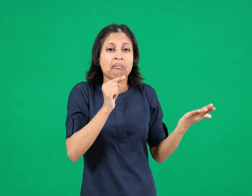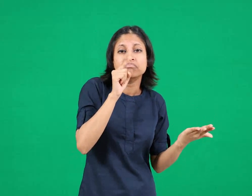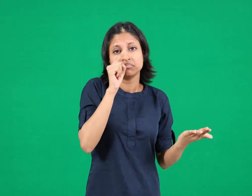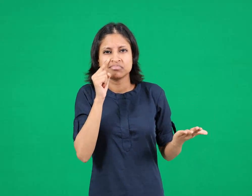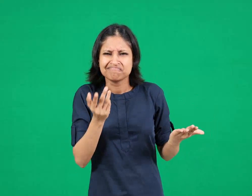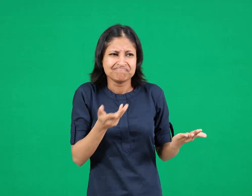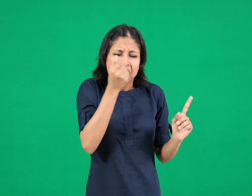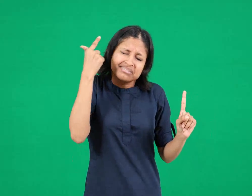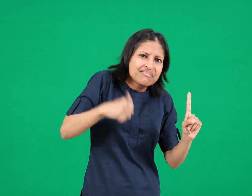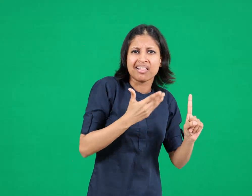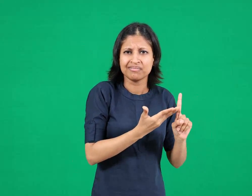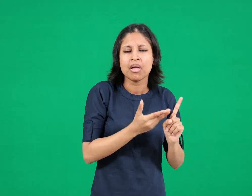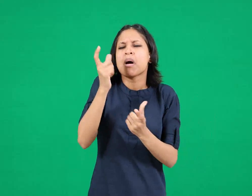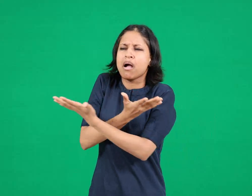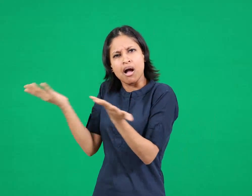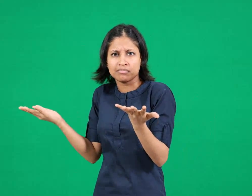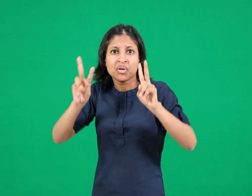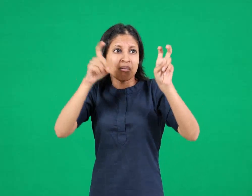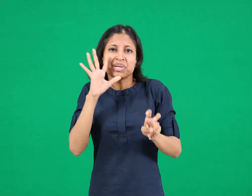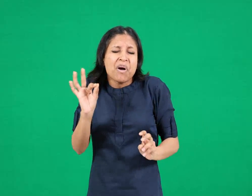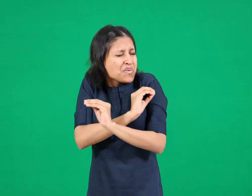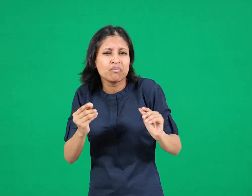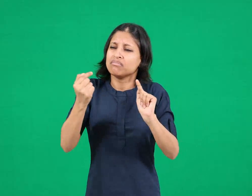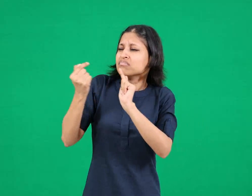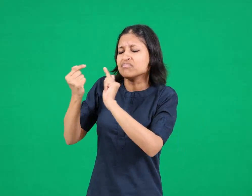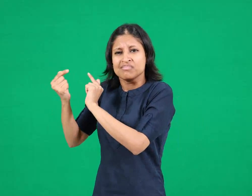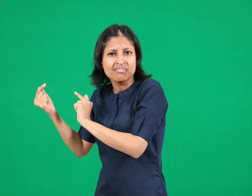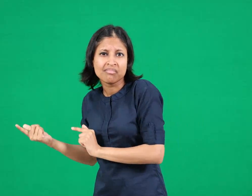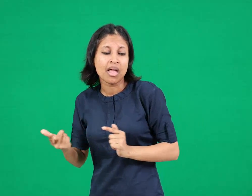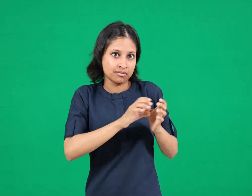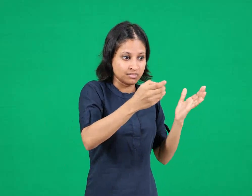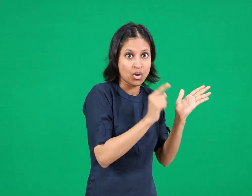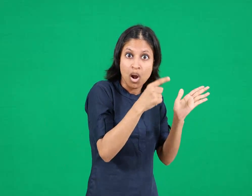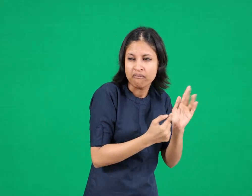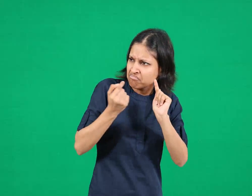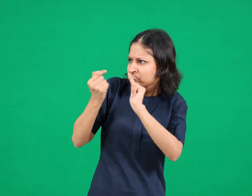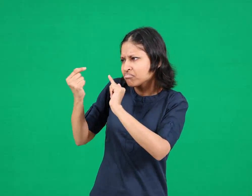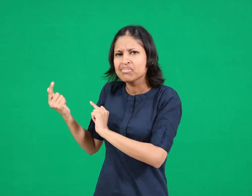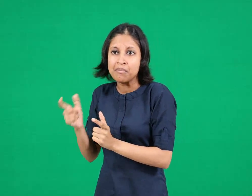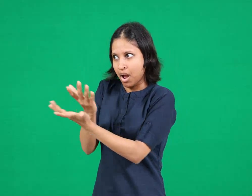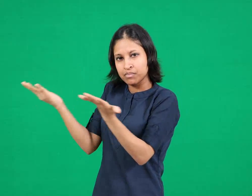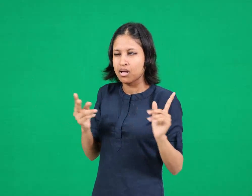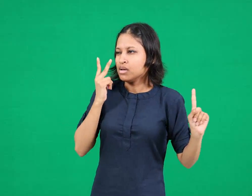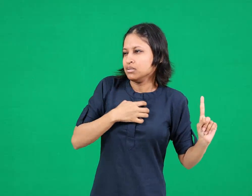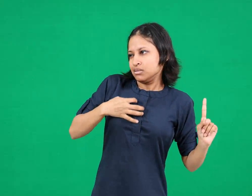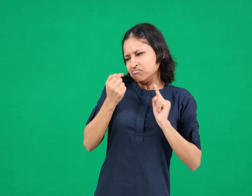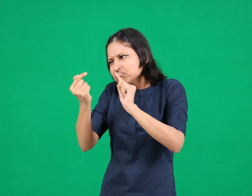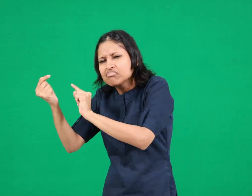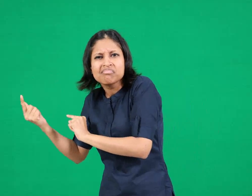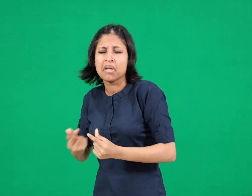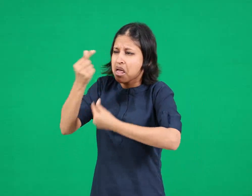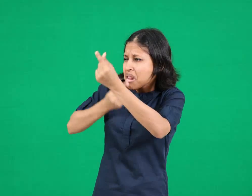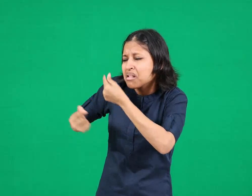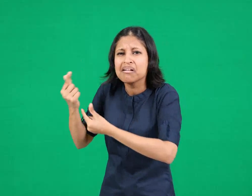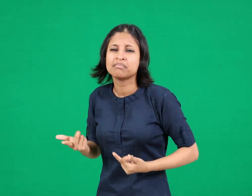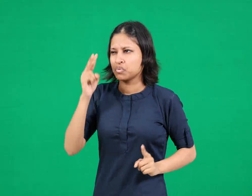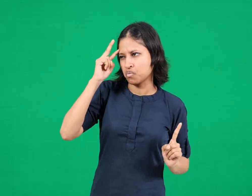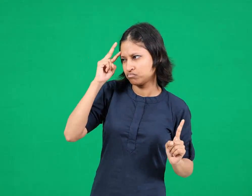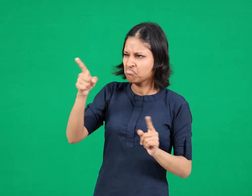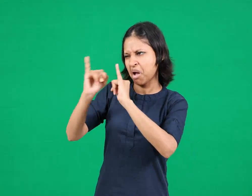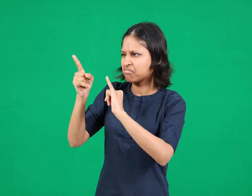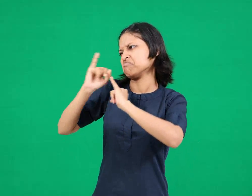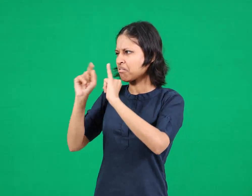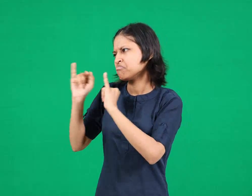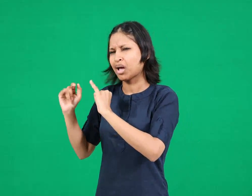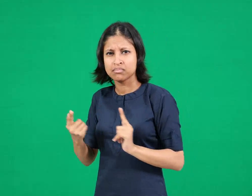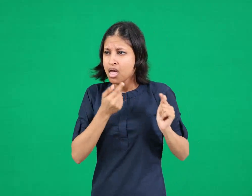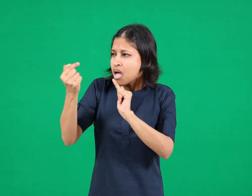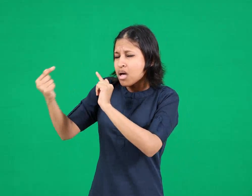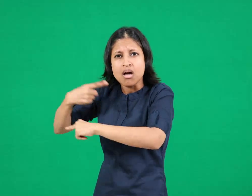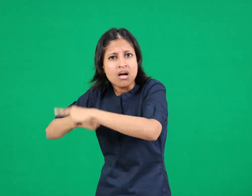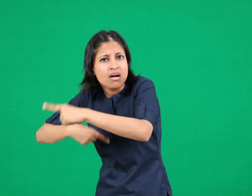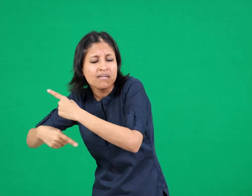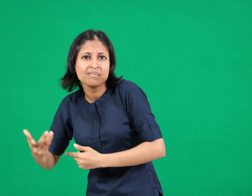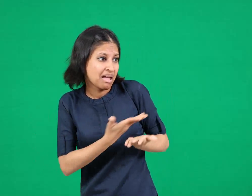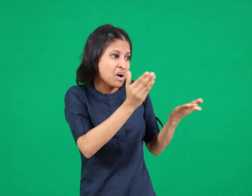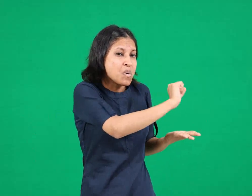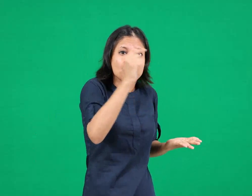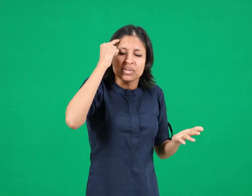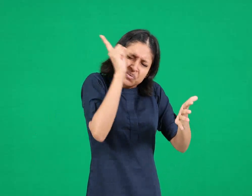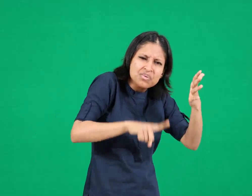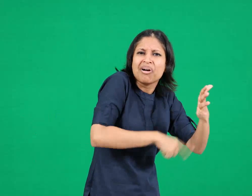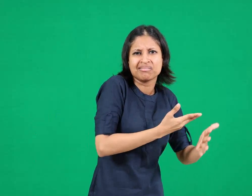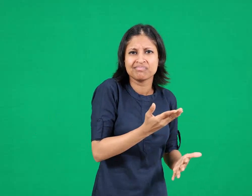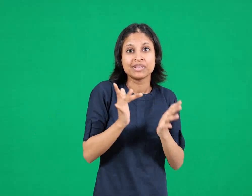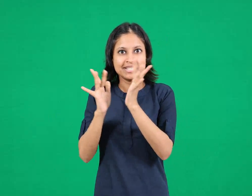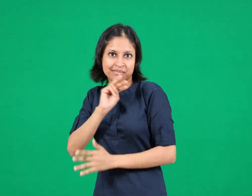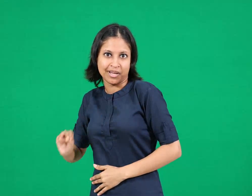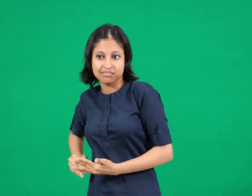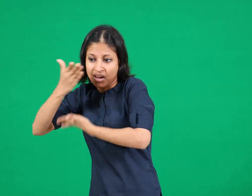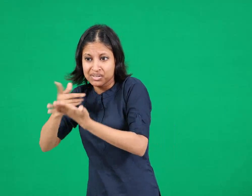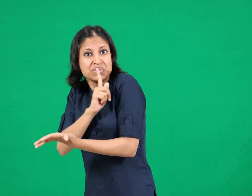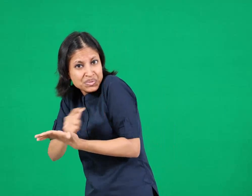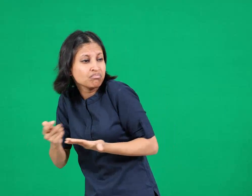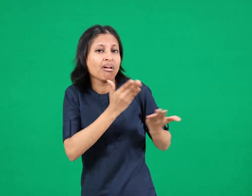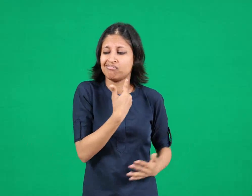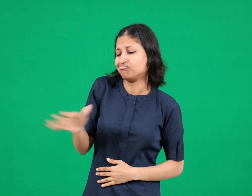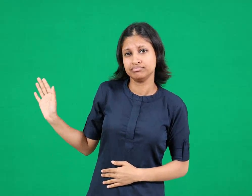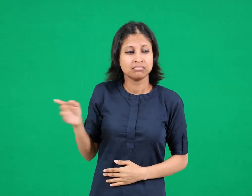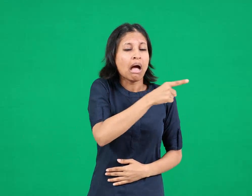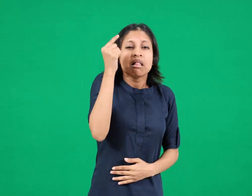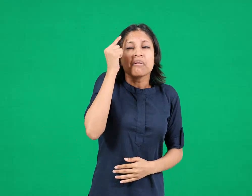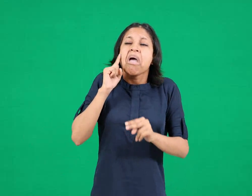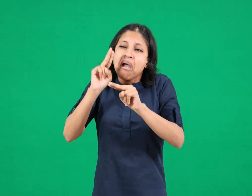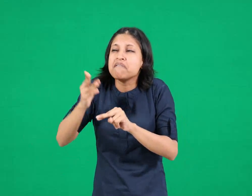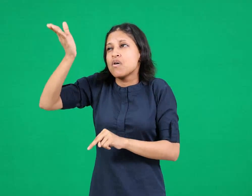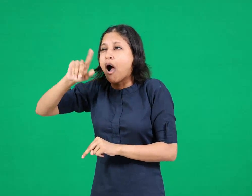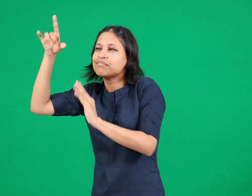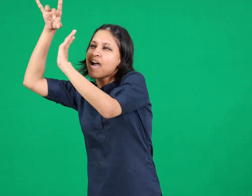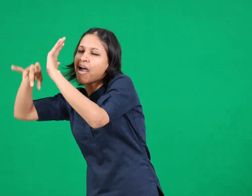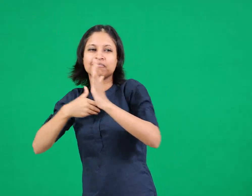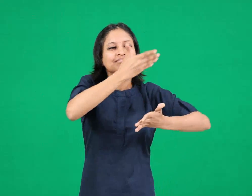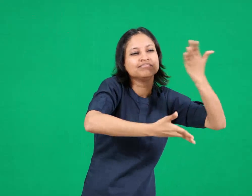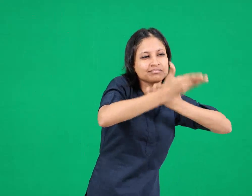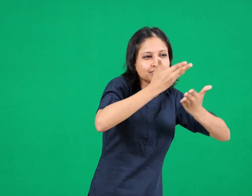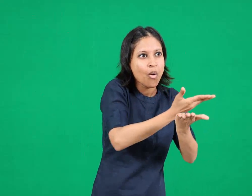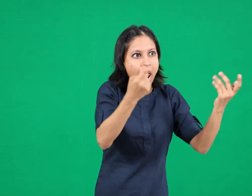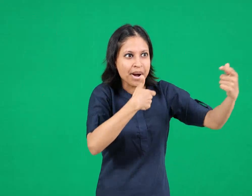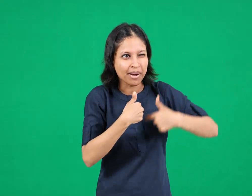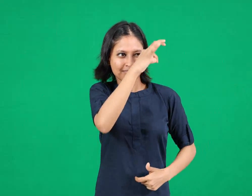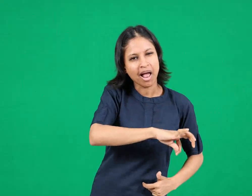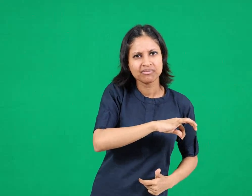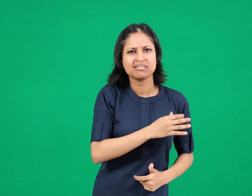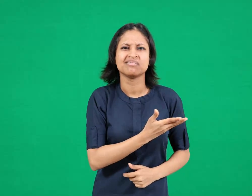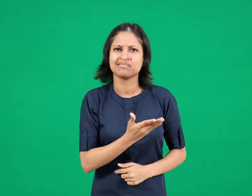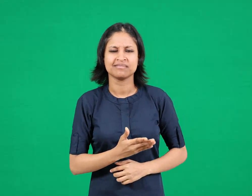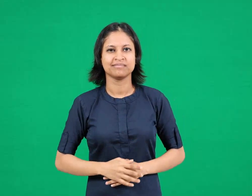Instead, he has an unhealthy interest in controversies and semantics, out of which come envy, strife, abusive talk, evil suspicions, and constant friction between men of depraved mind who are devoid of the truth.